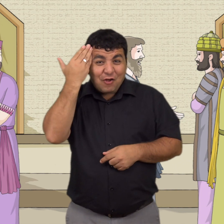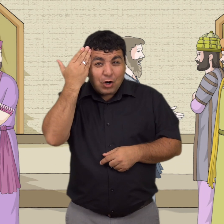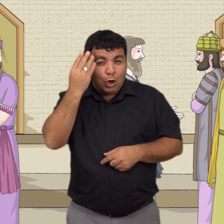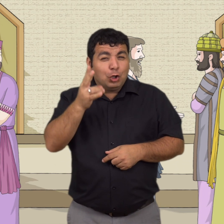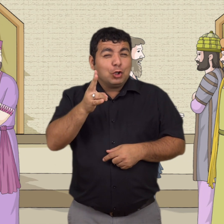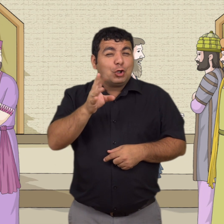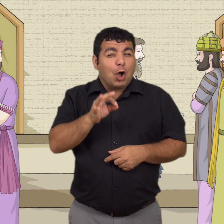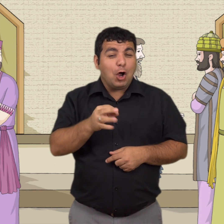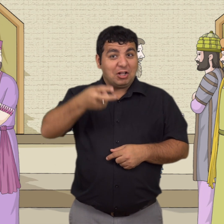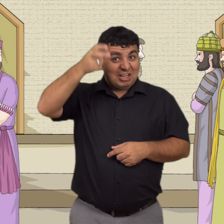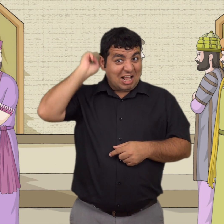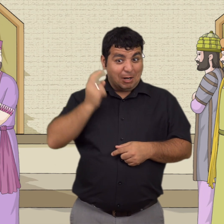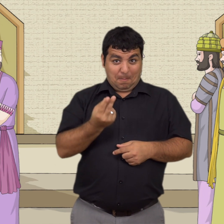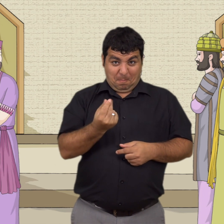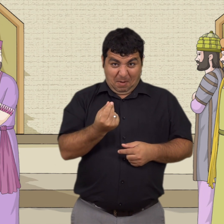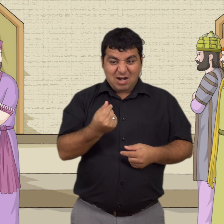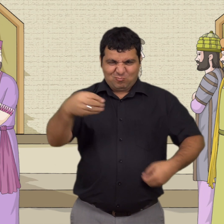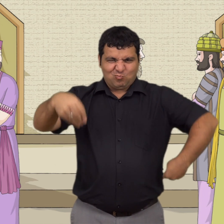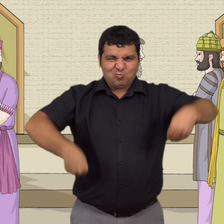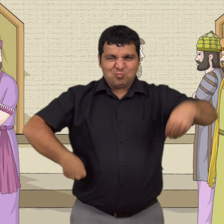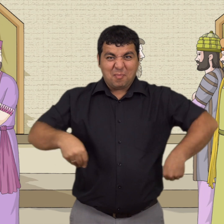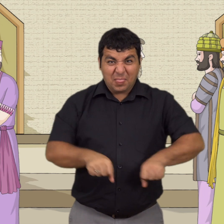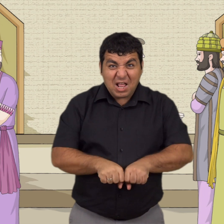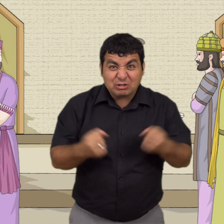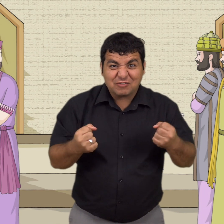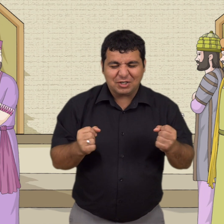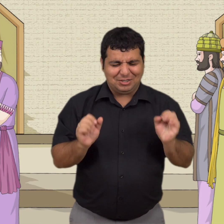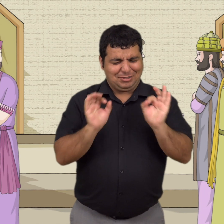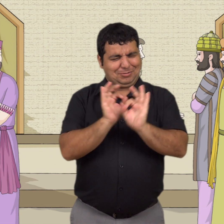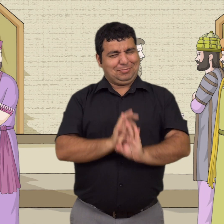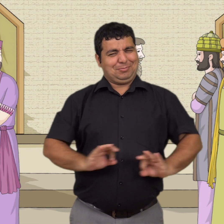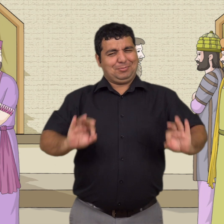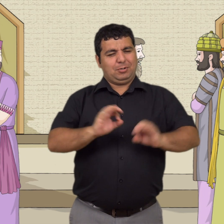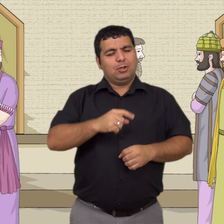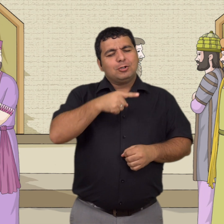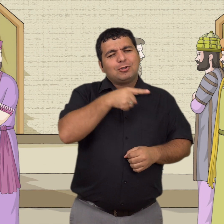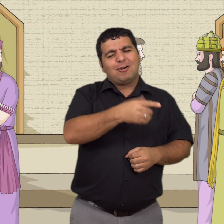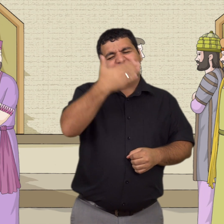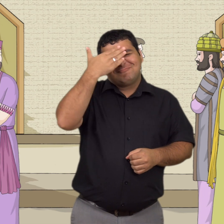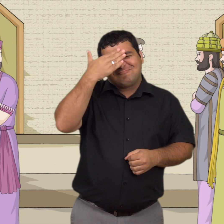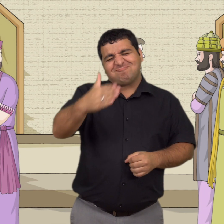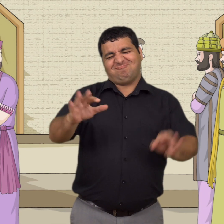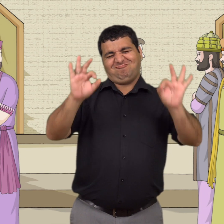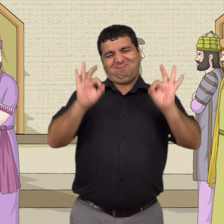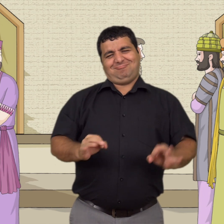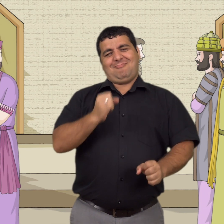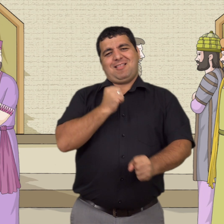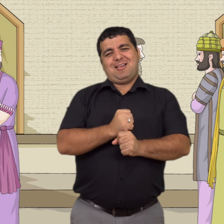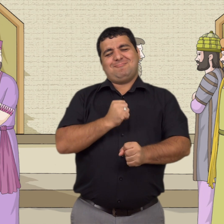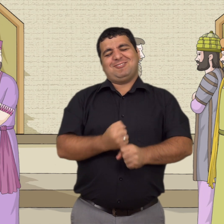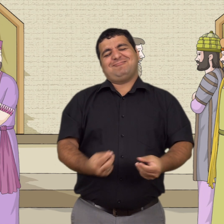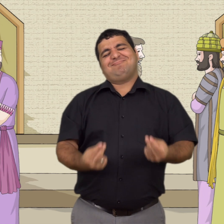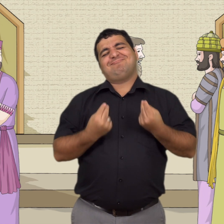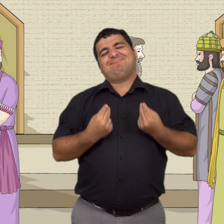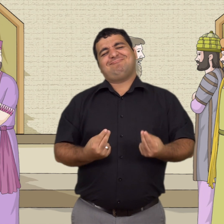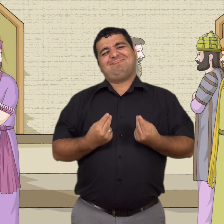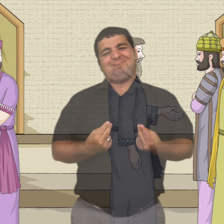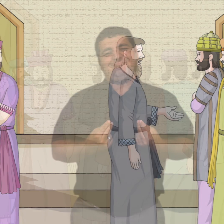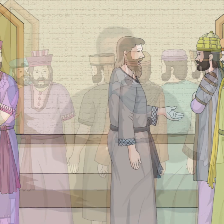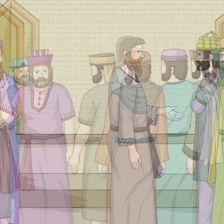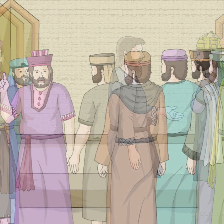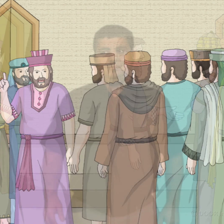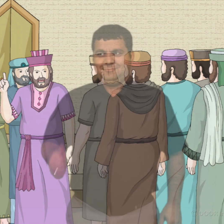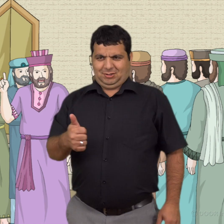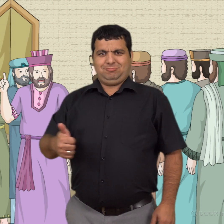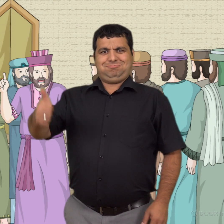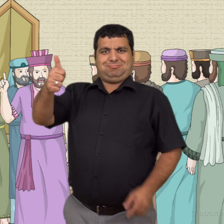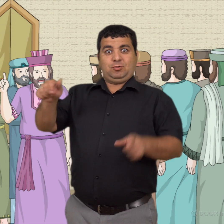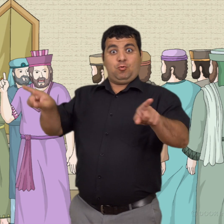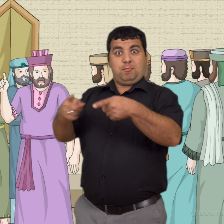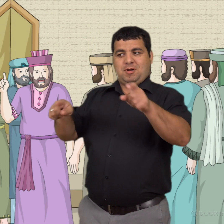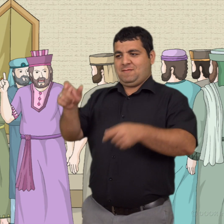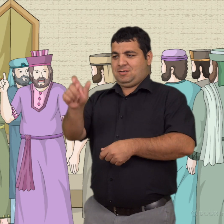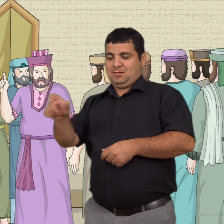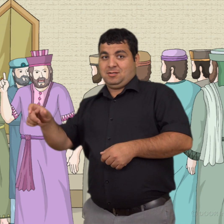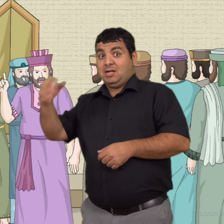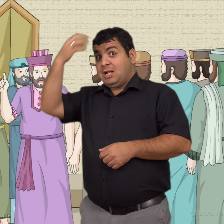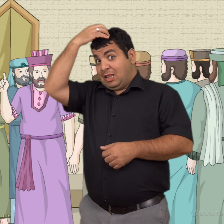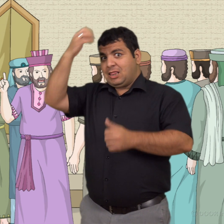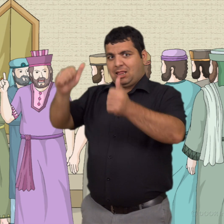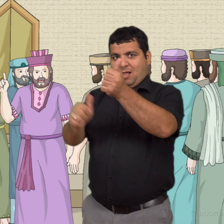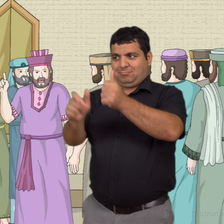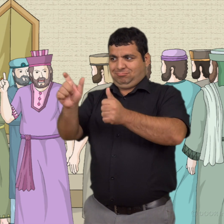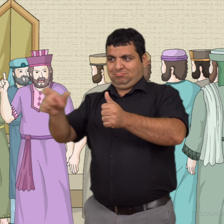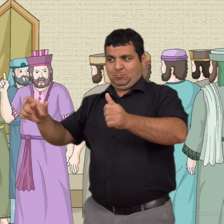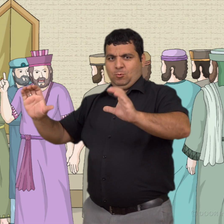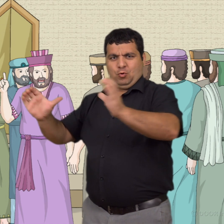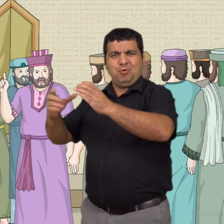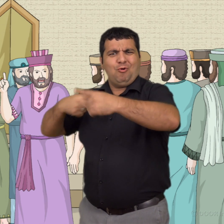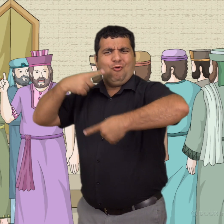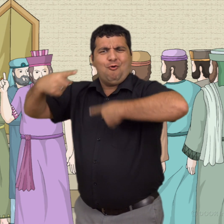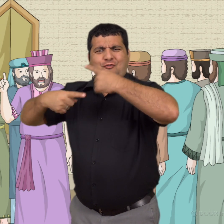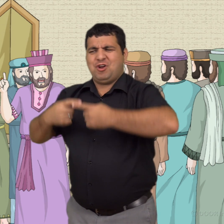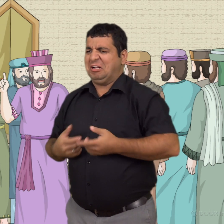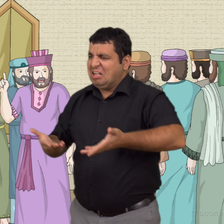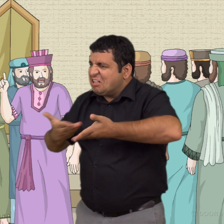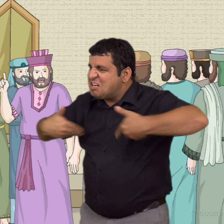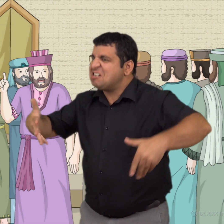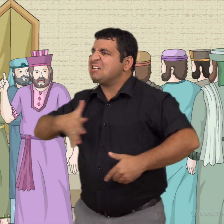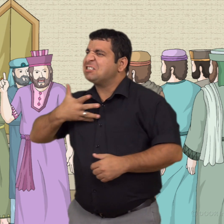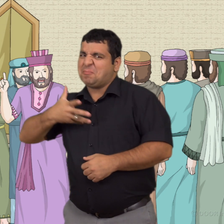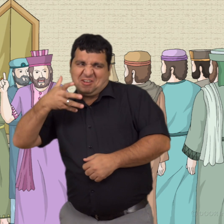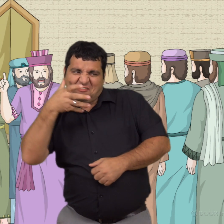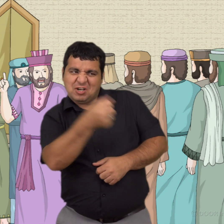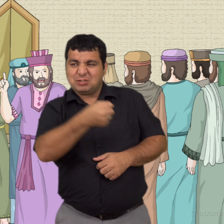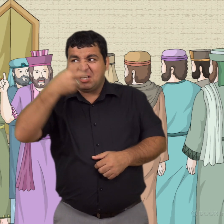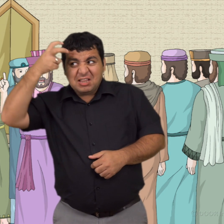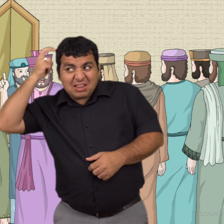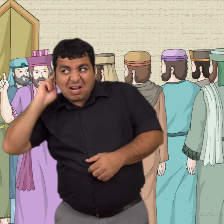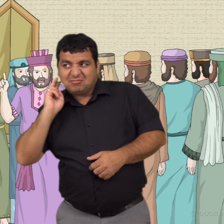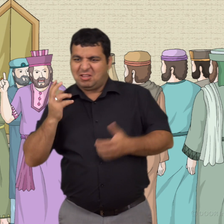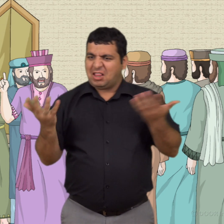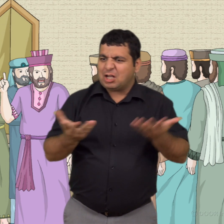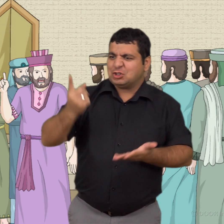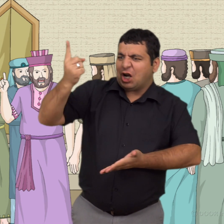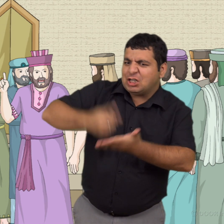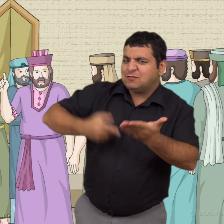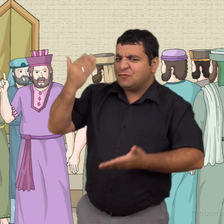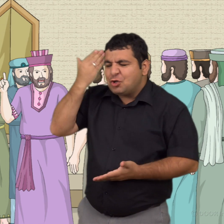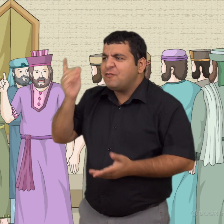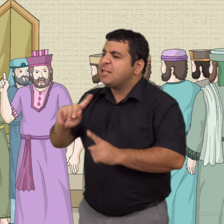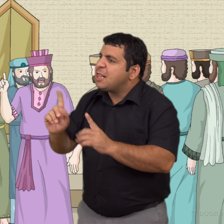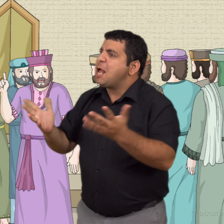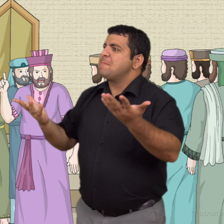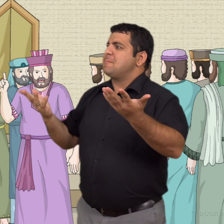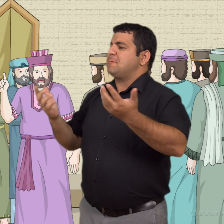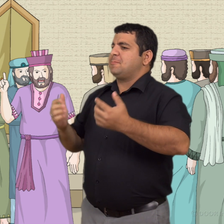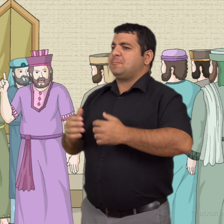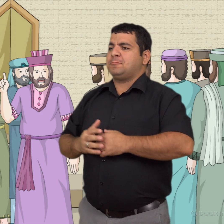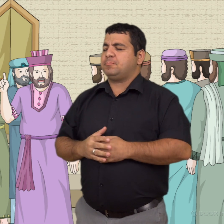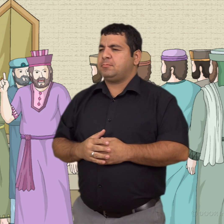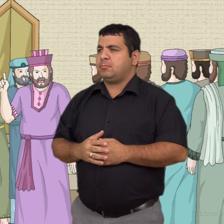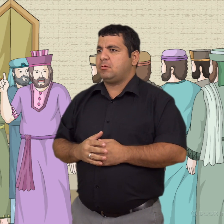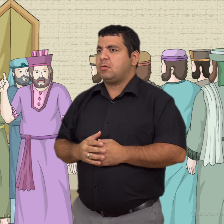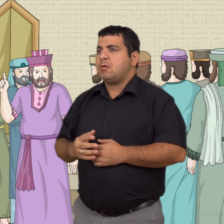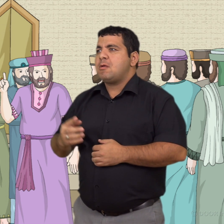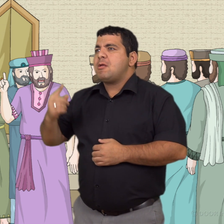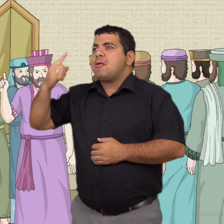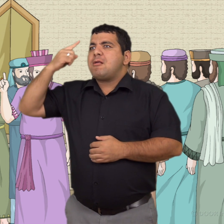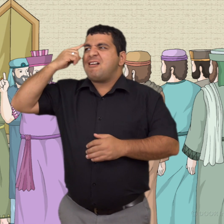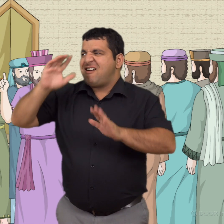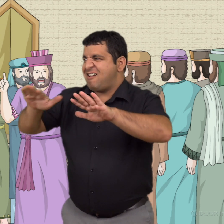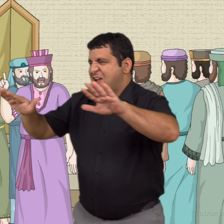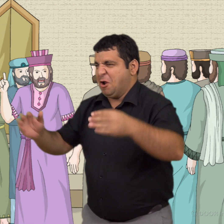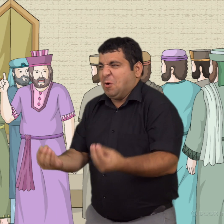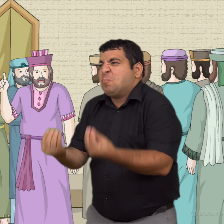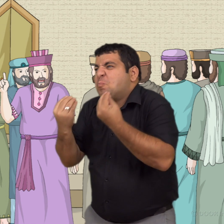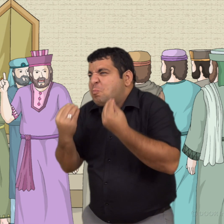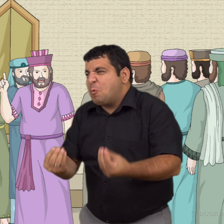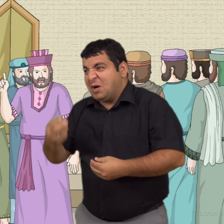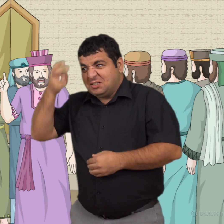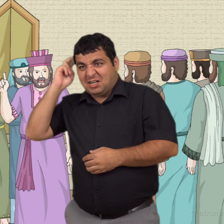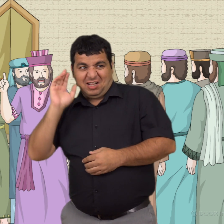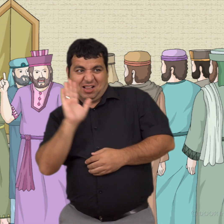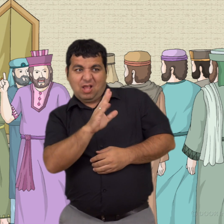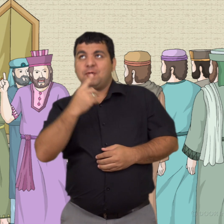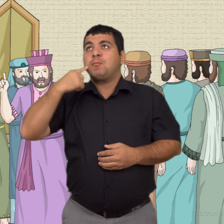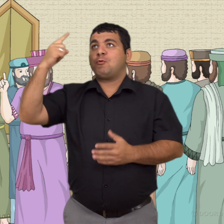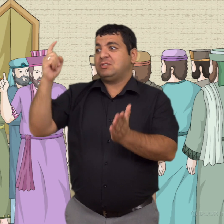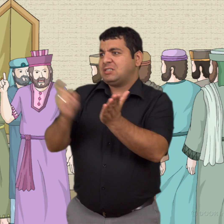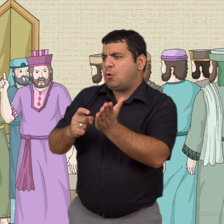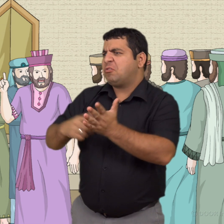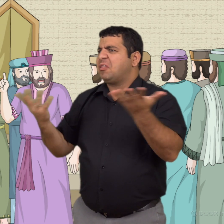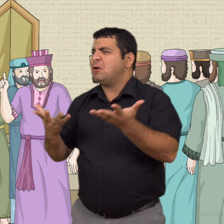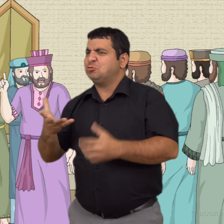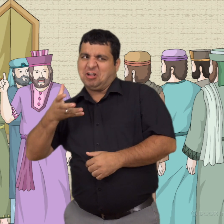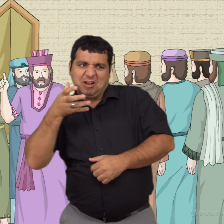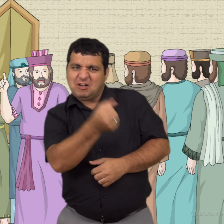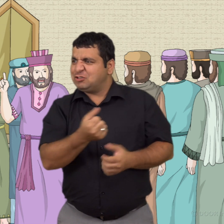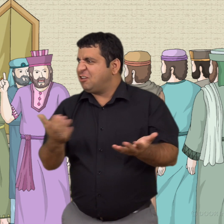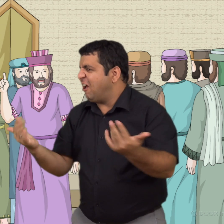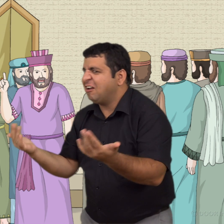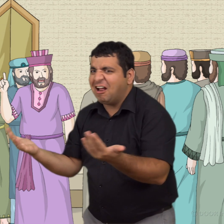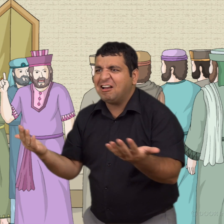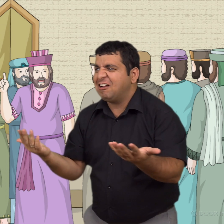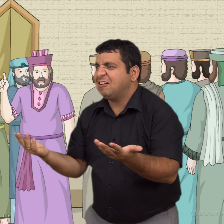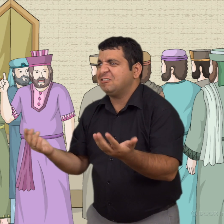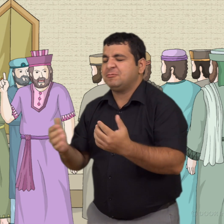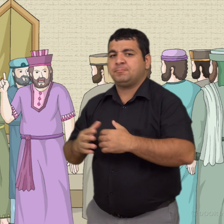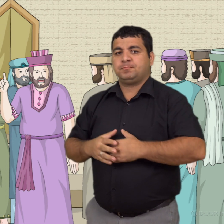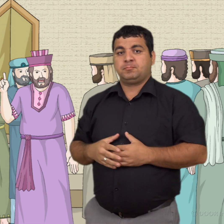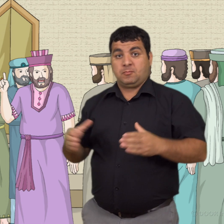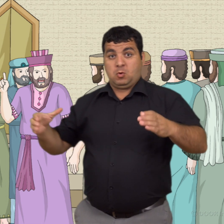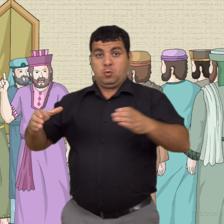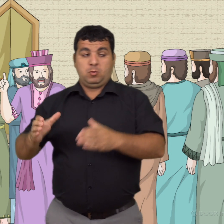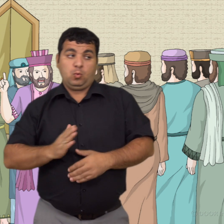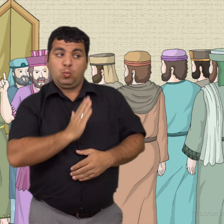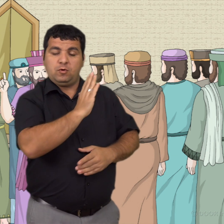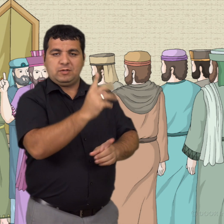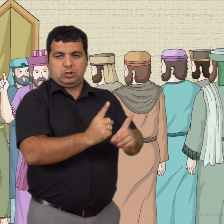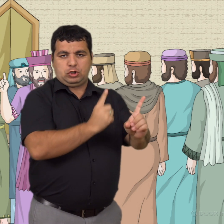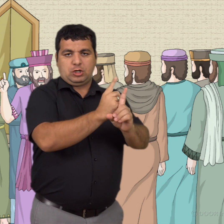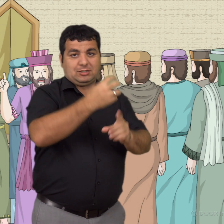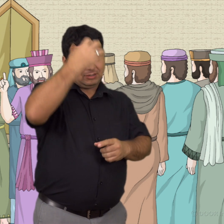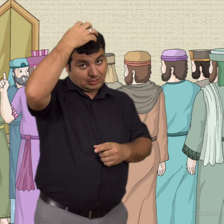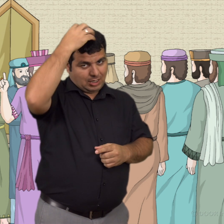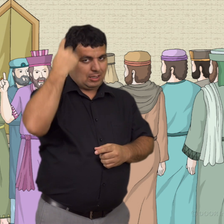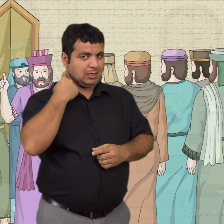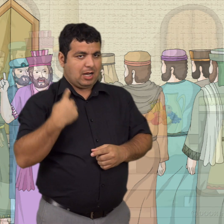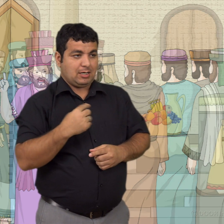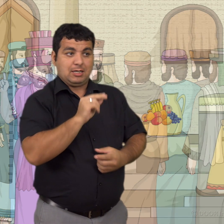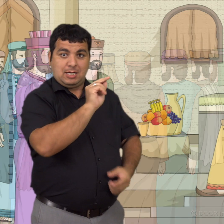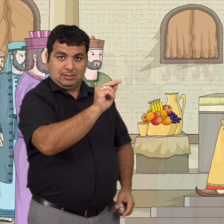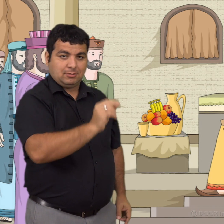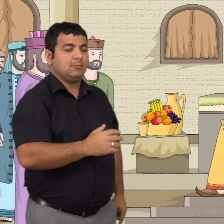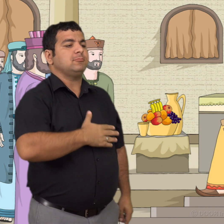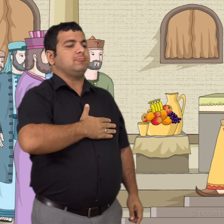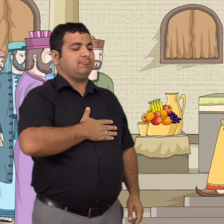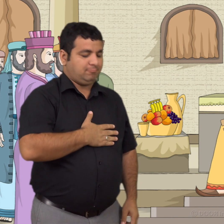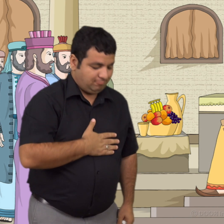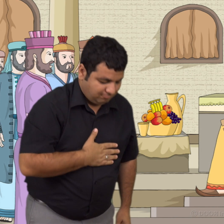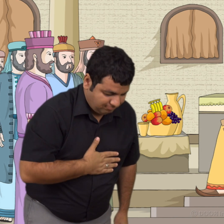Finally these men said, “We will never find any charge against this Daniel, unless we find something against him concerning the law of his God.”